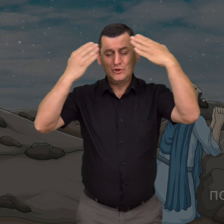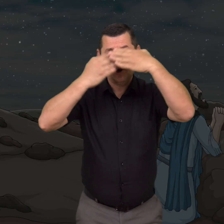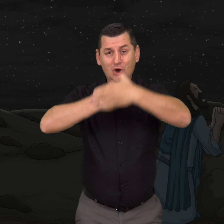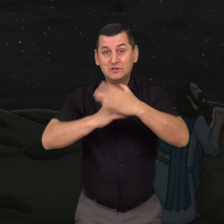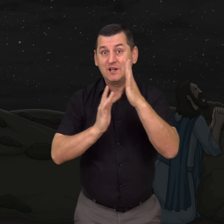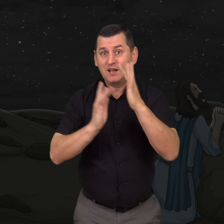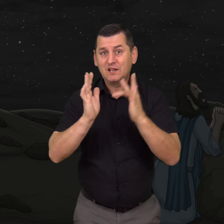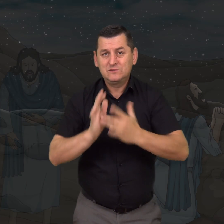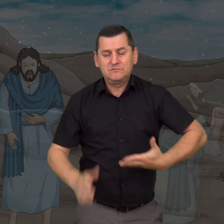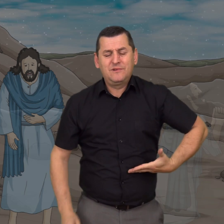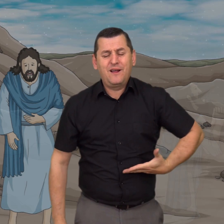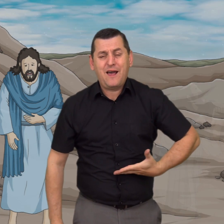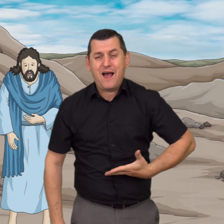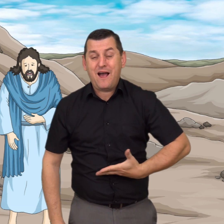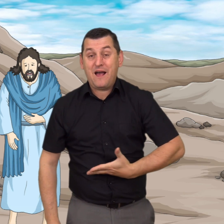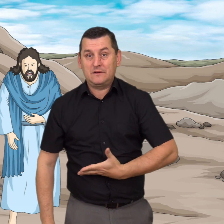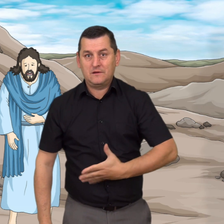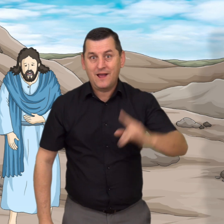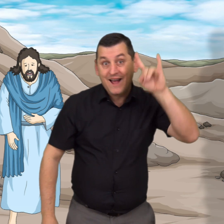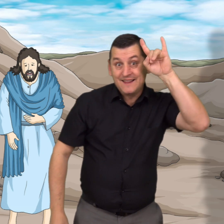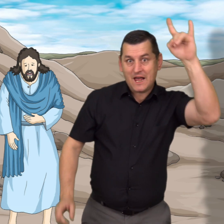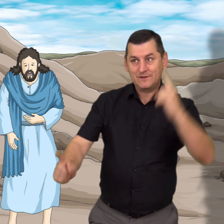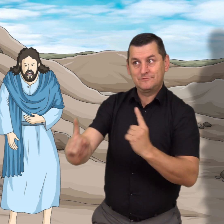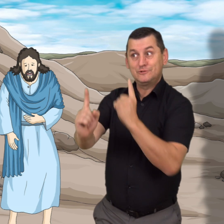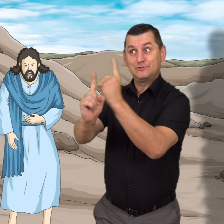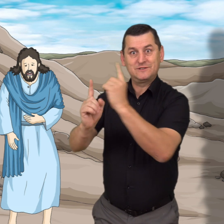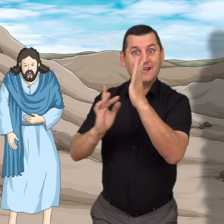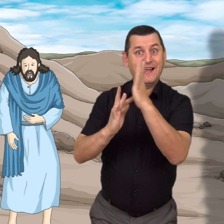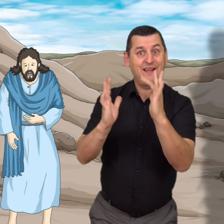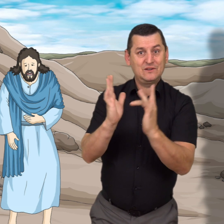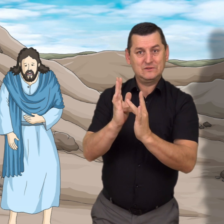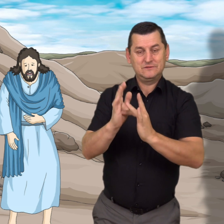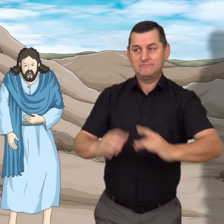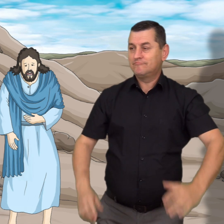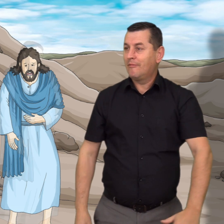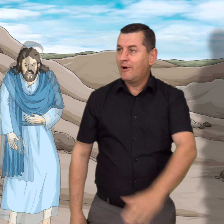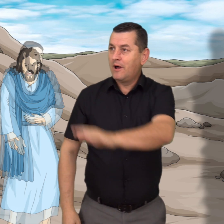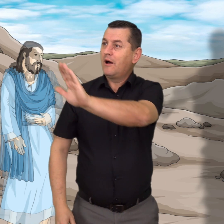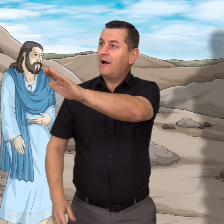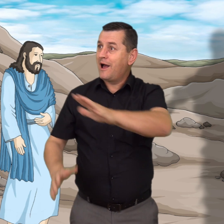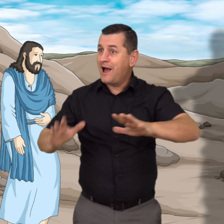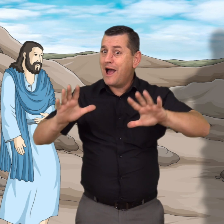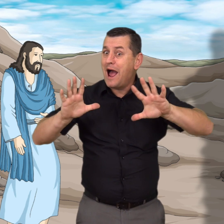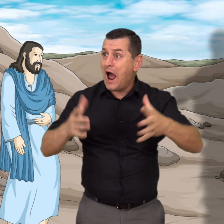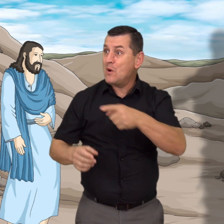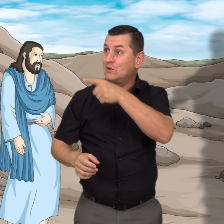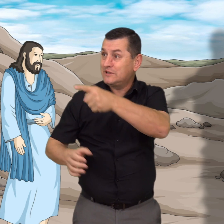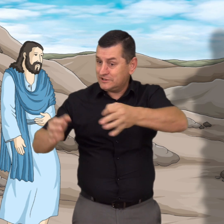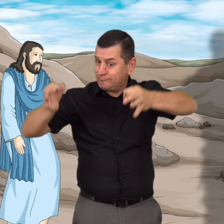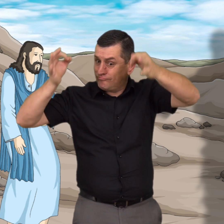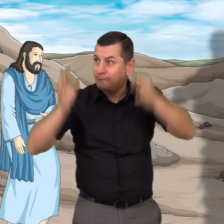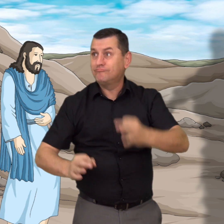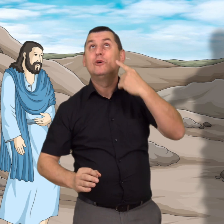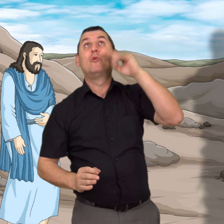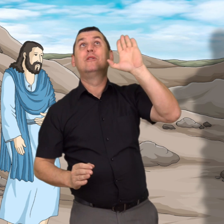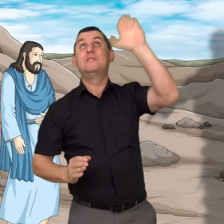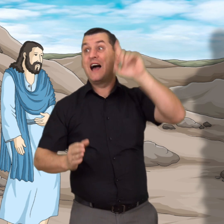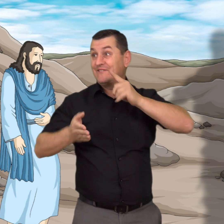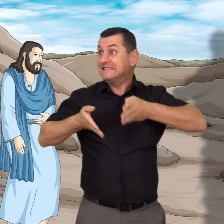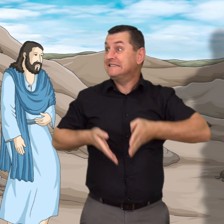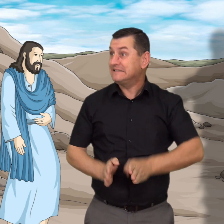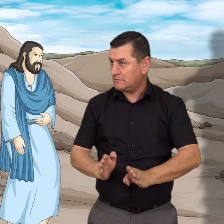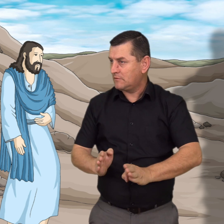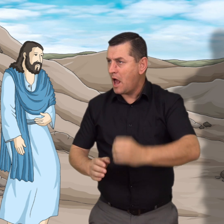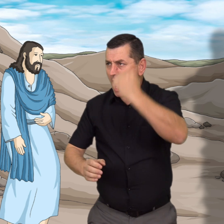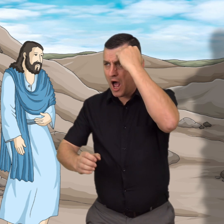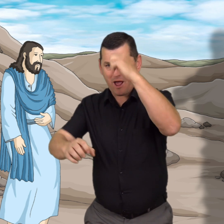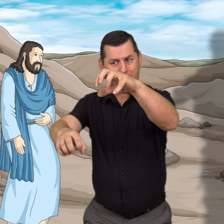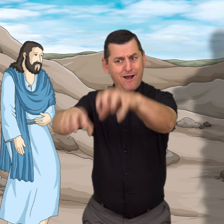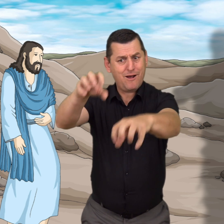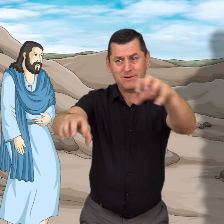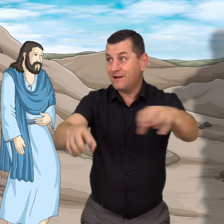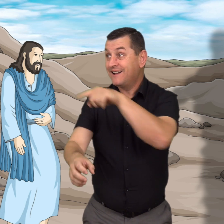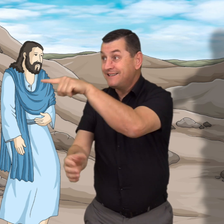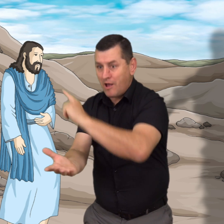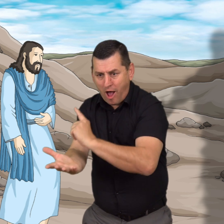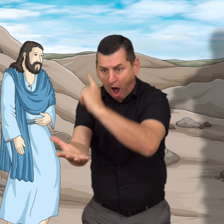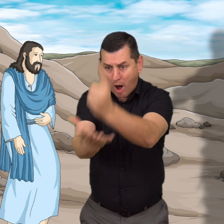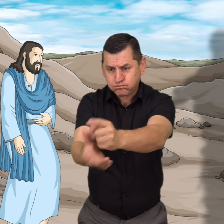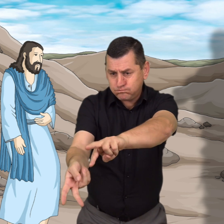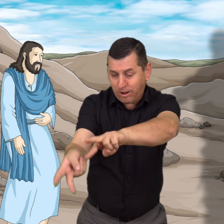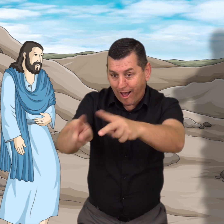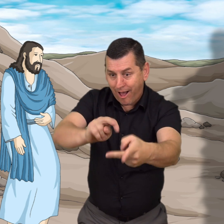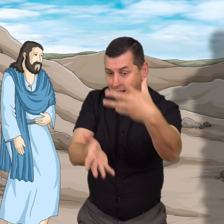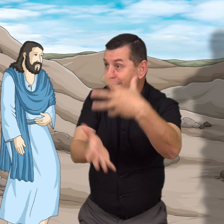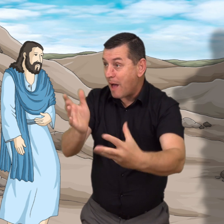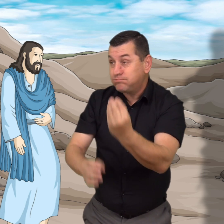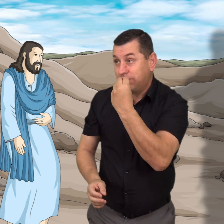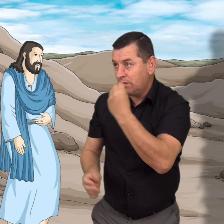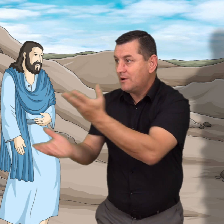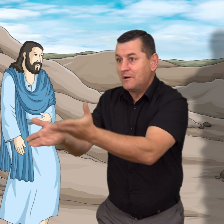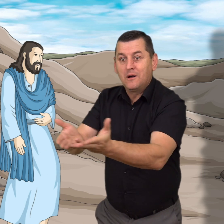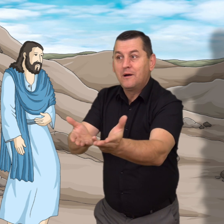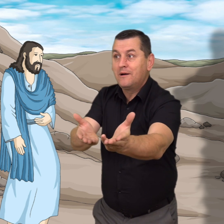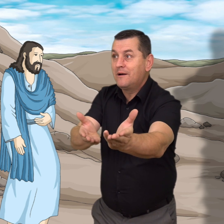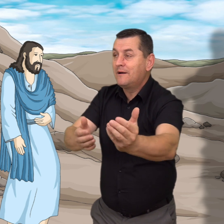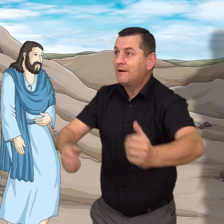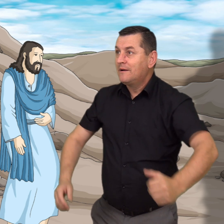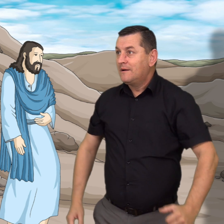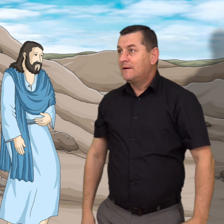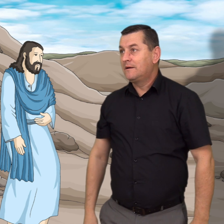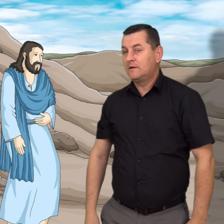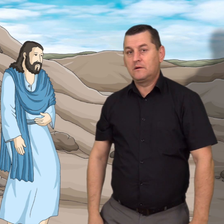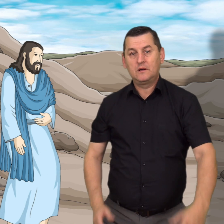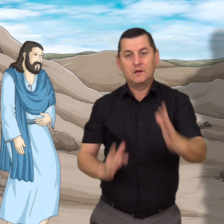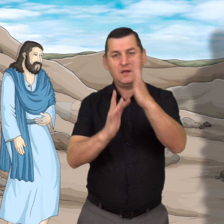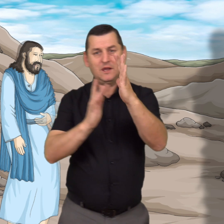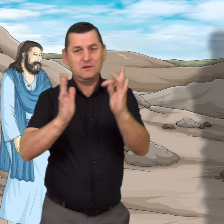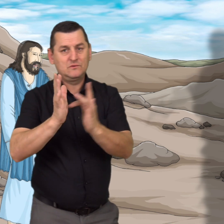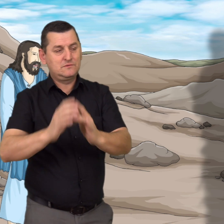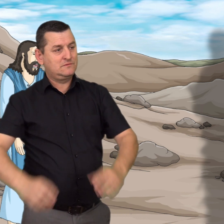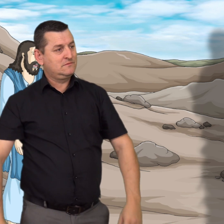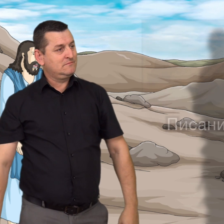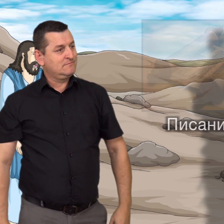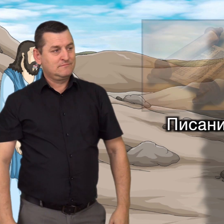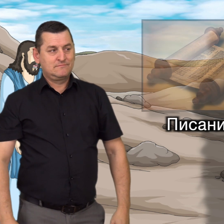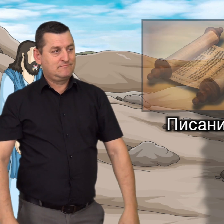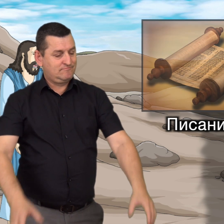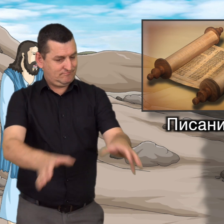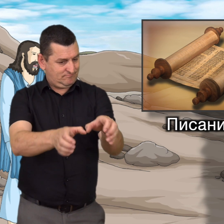The tempter came to Him and said, “If You are the Son of God, tell these stones to become bread.”